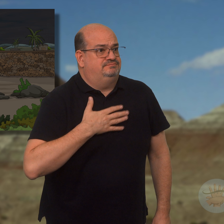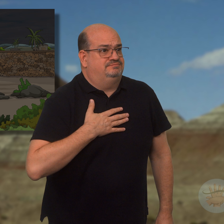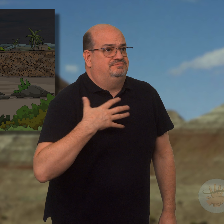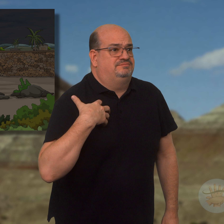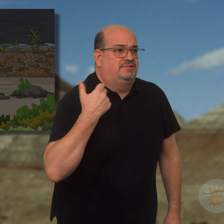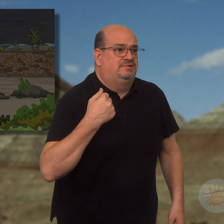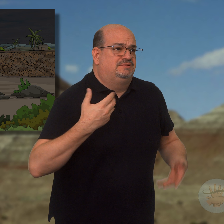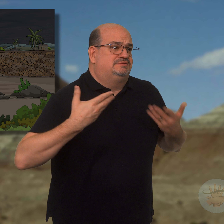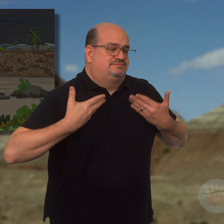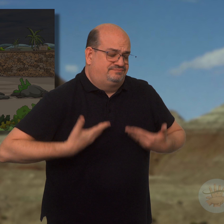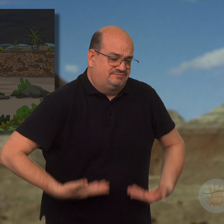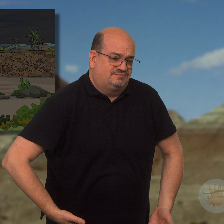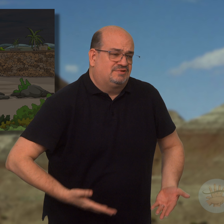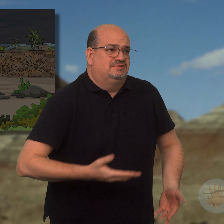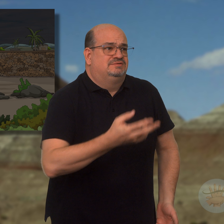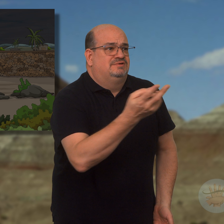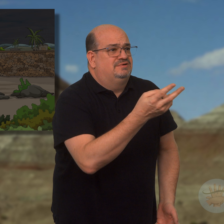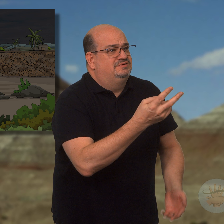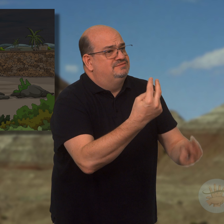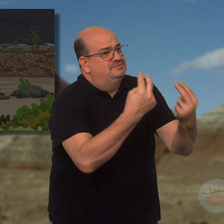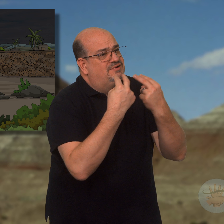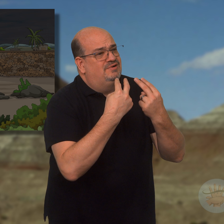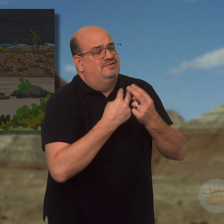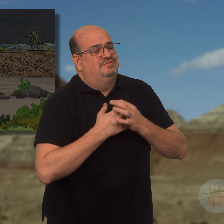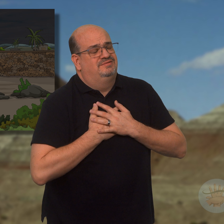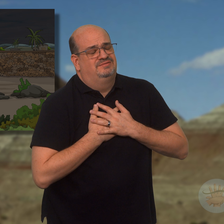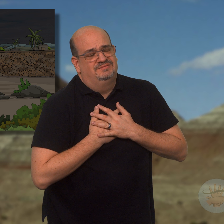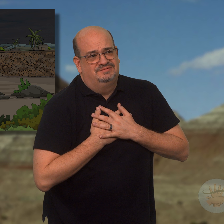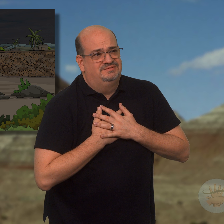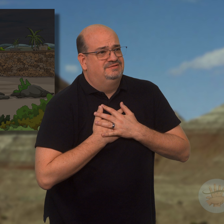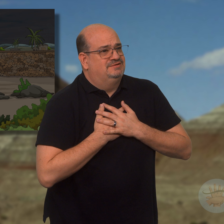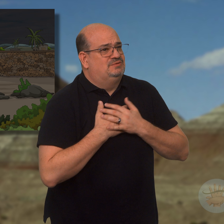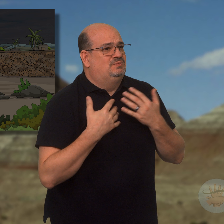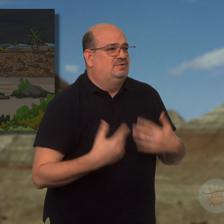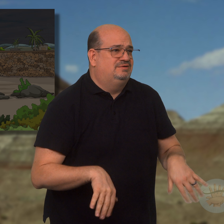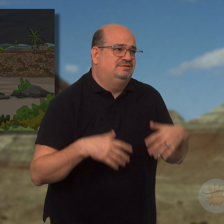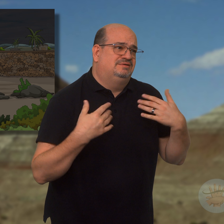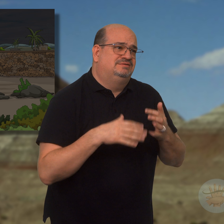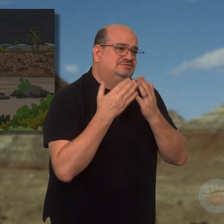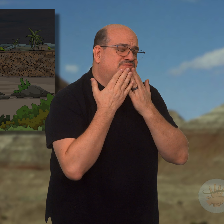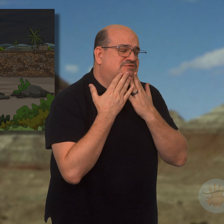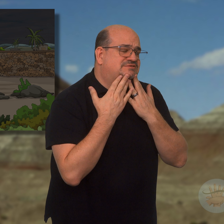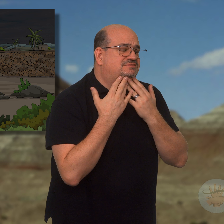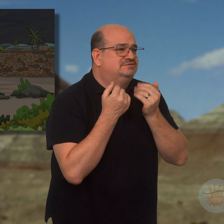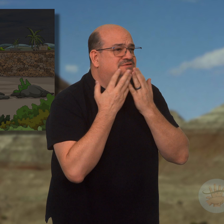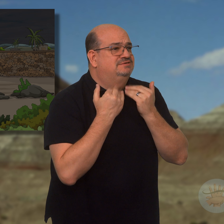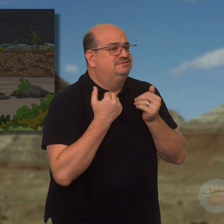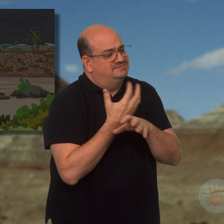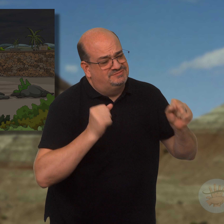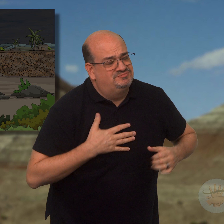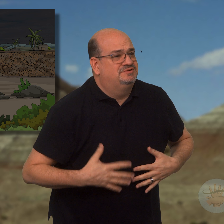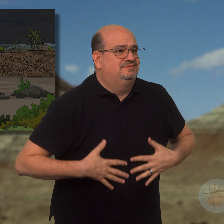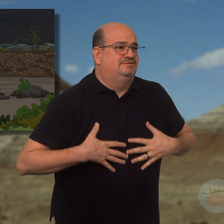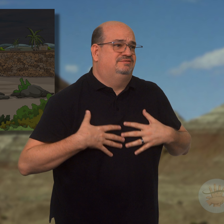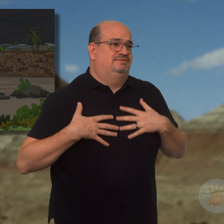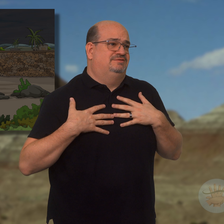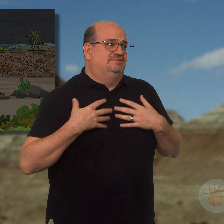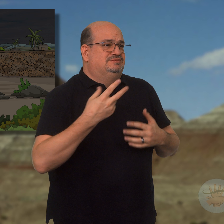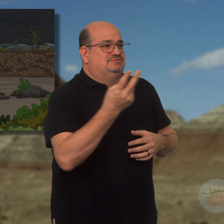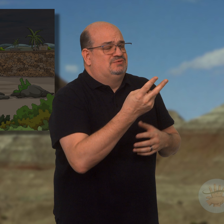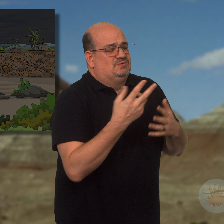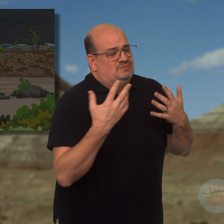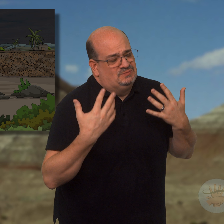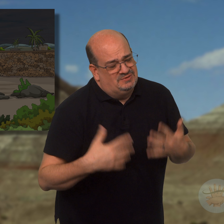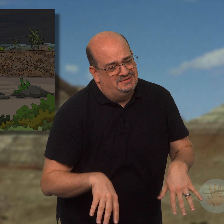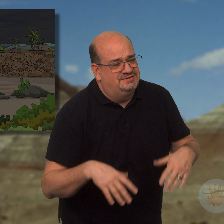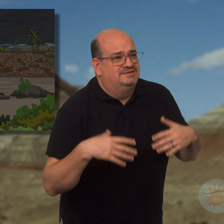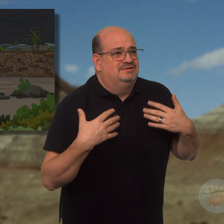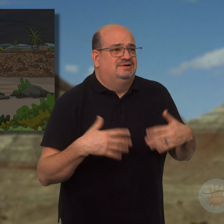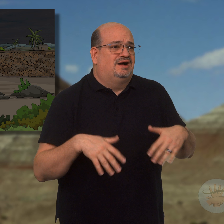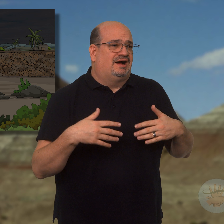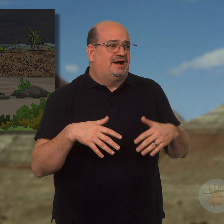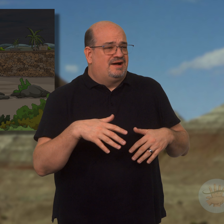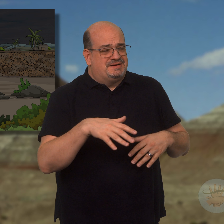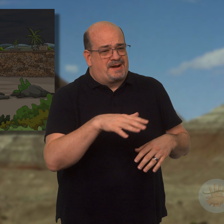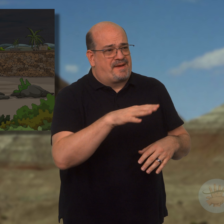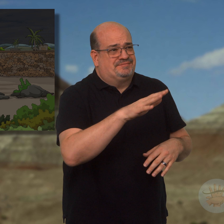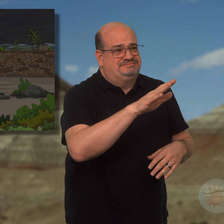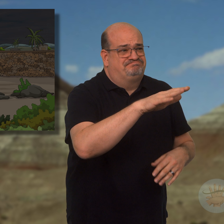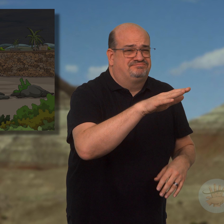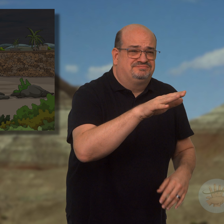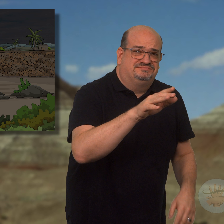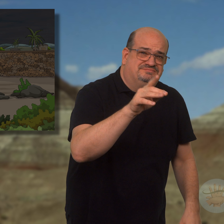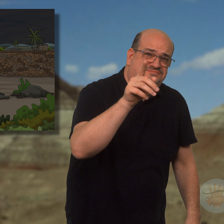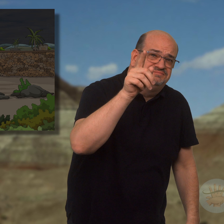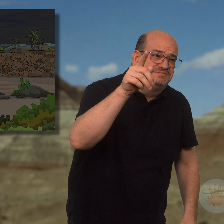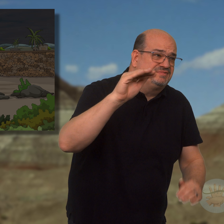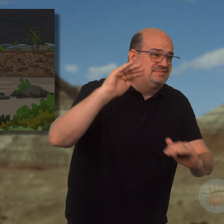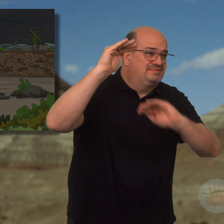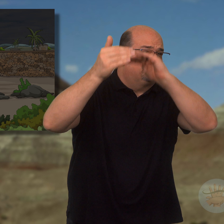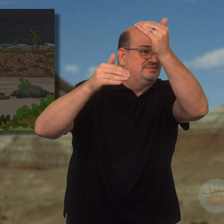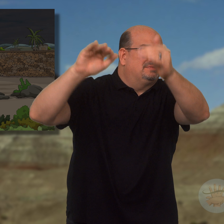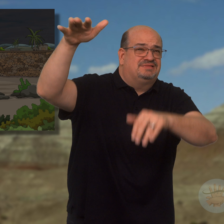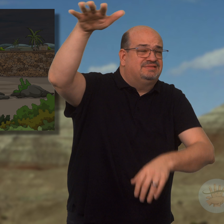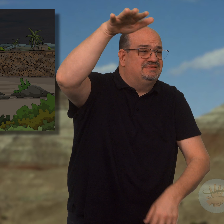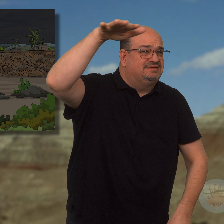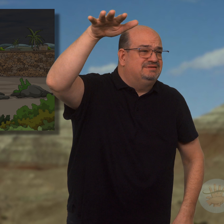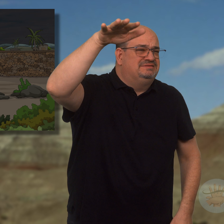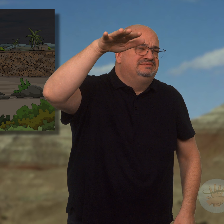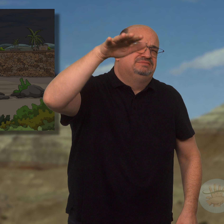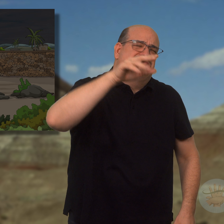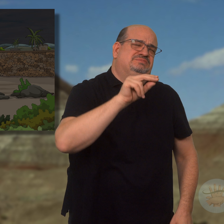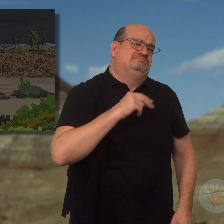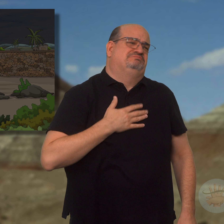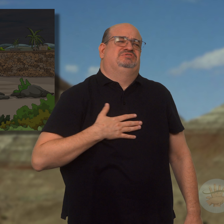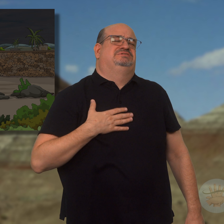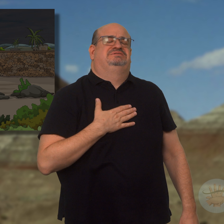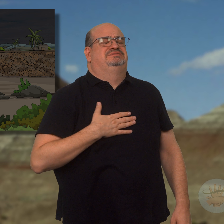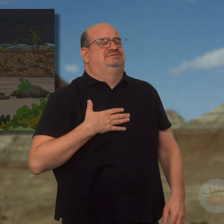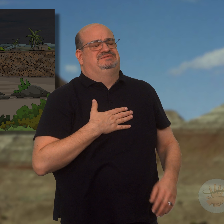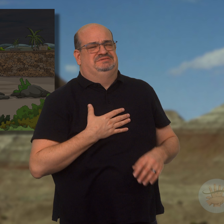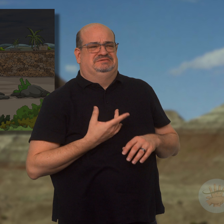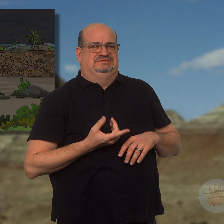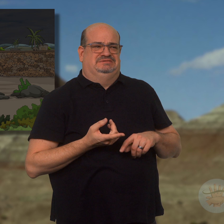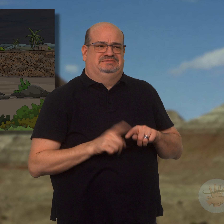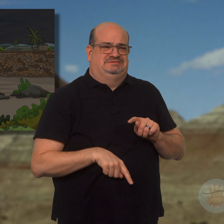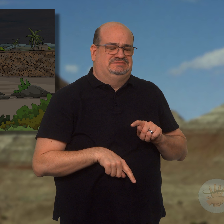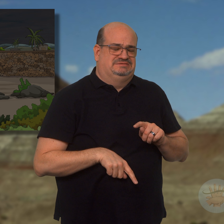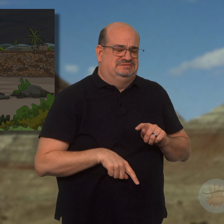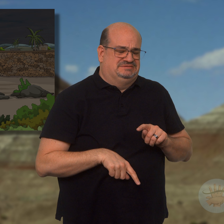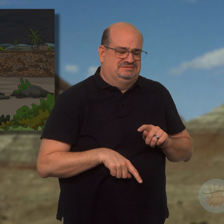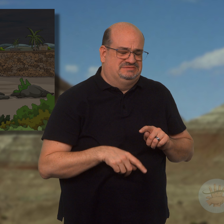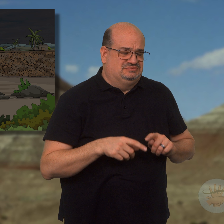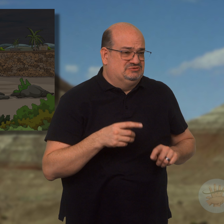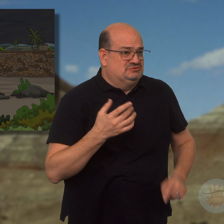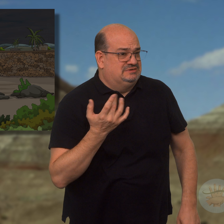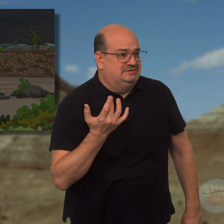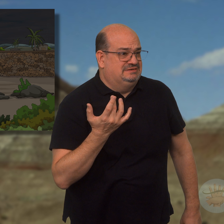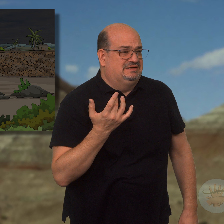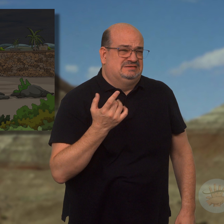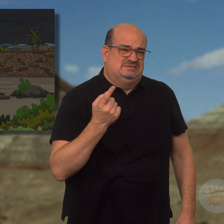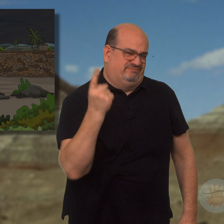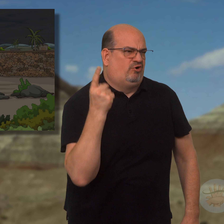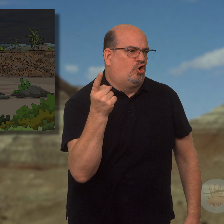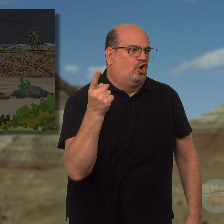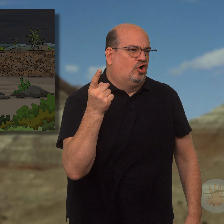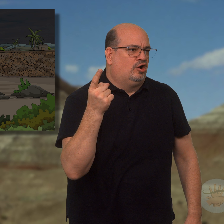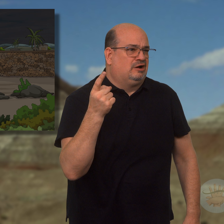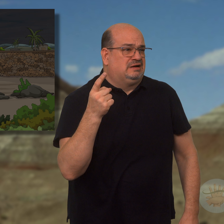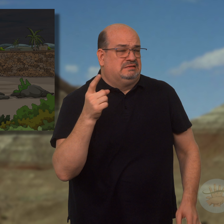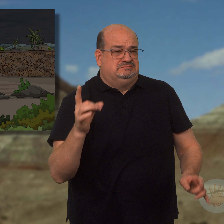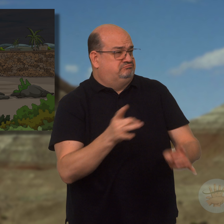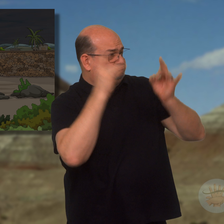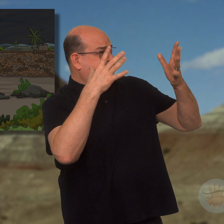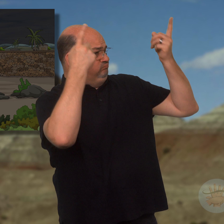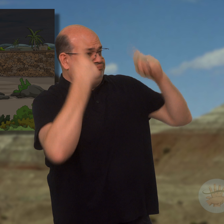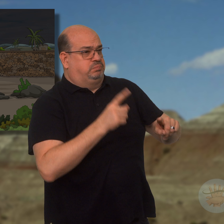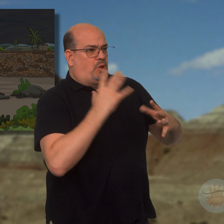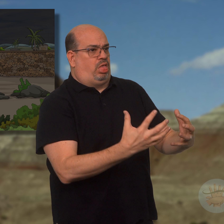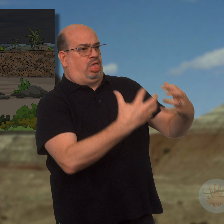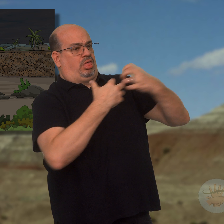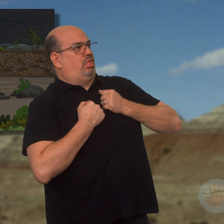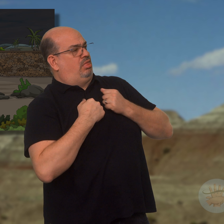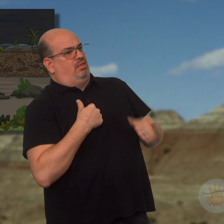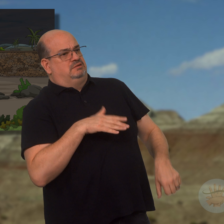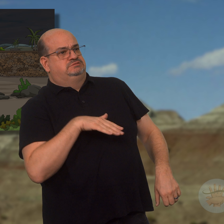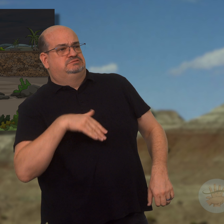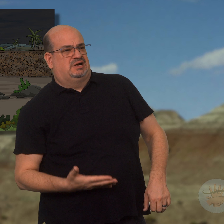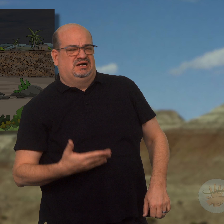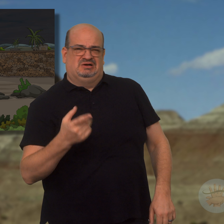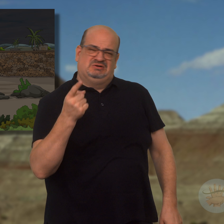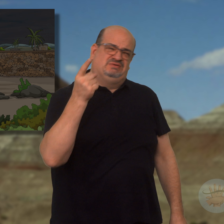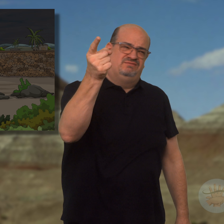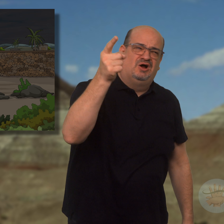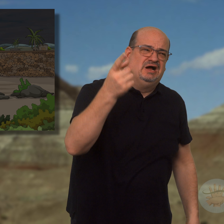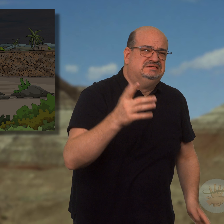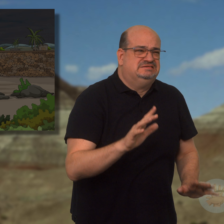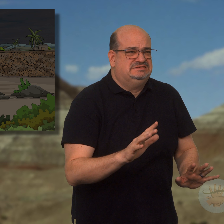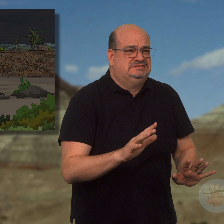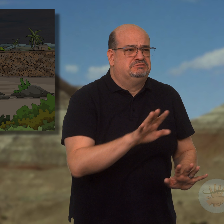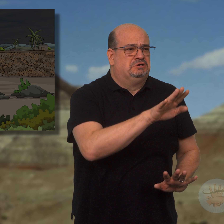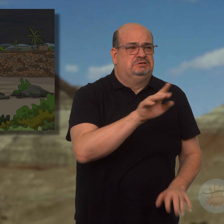Your servant has indeed found favor in your sight, and you have shown me great kindness by sparing my life. But I cannot run to the mountains;